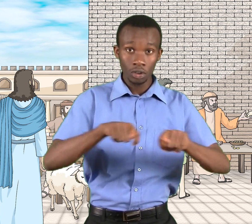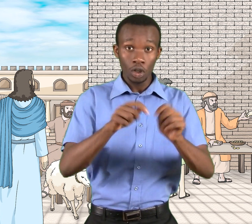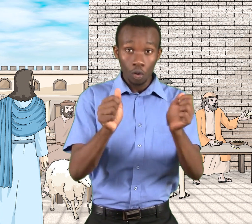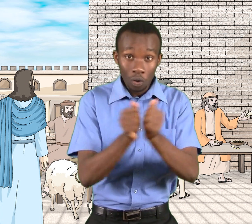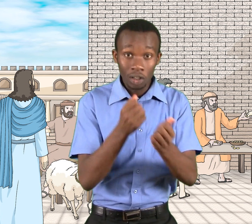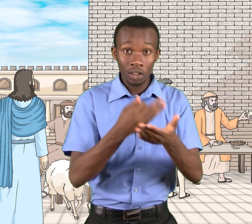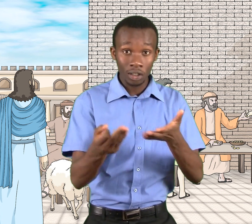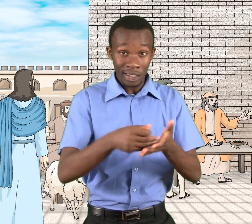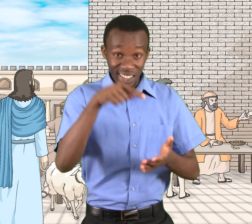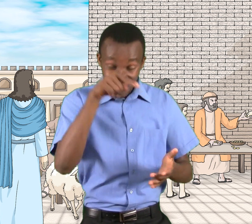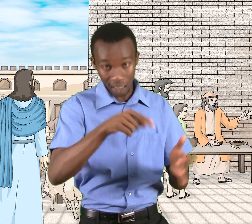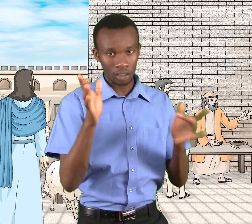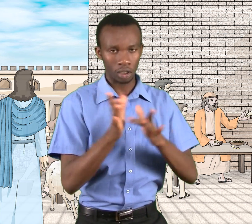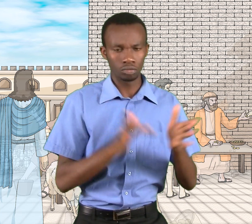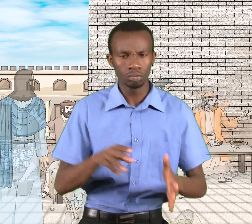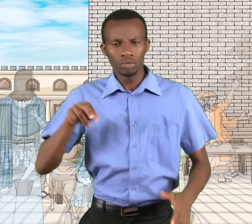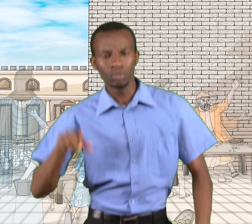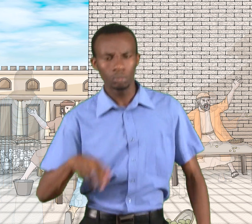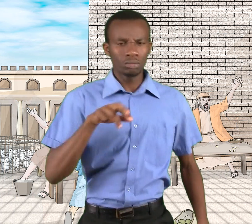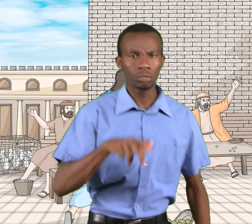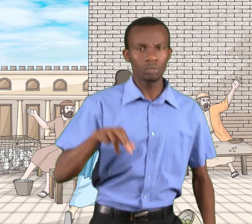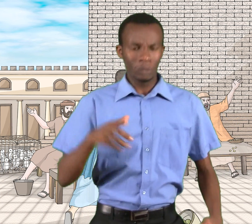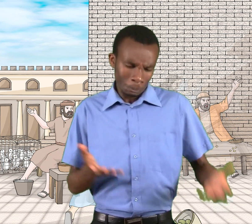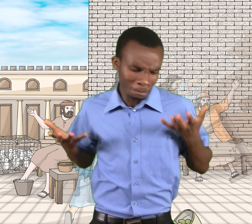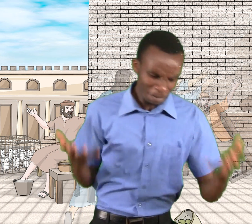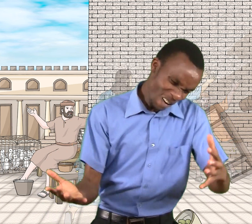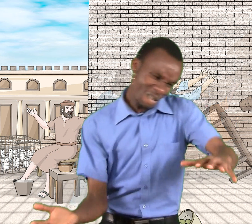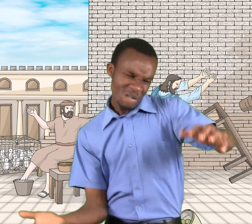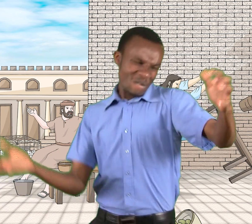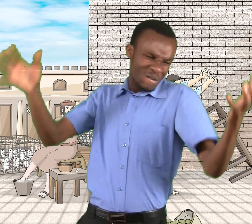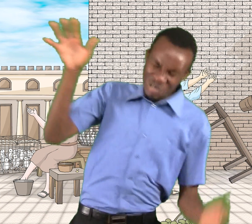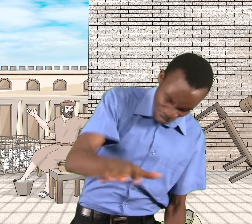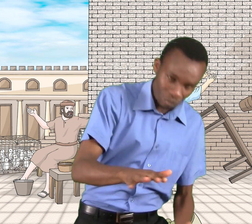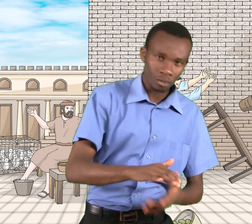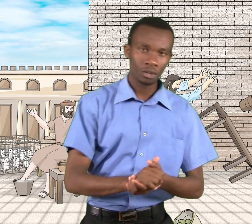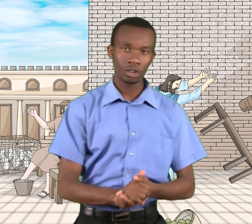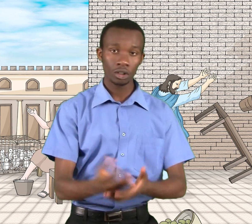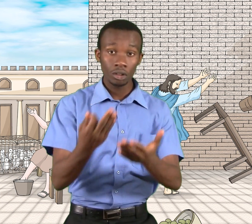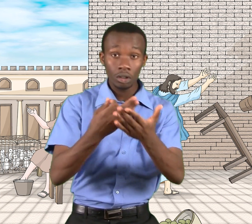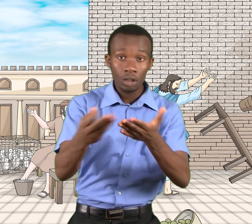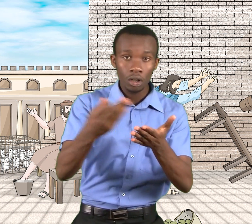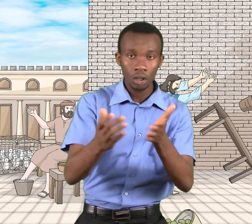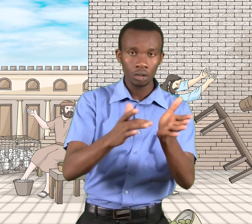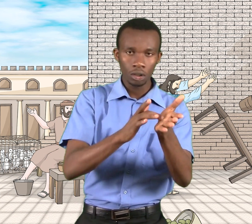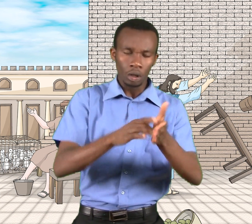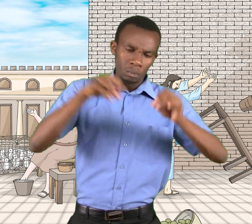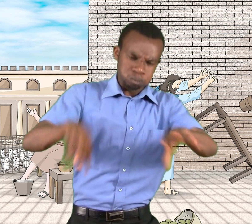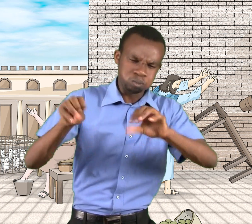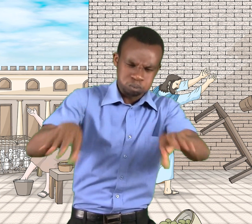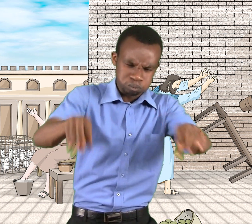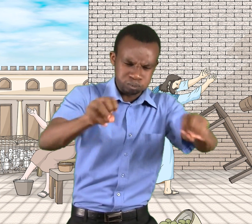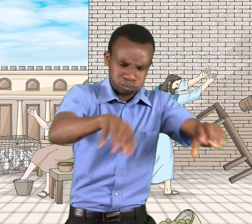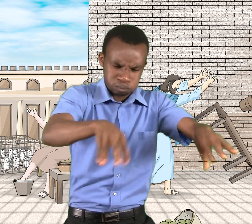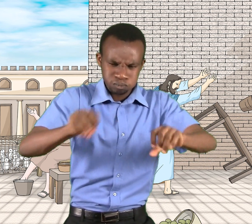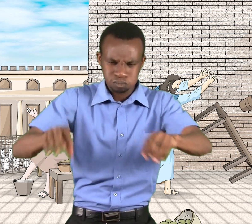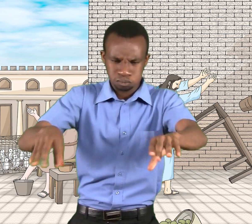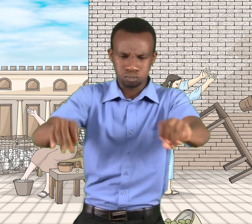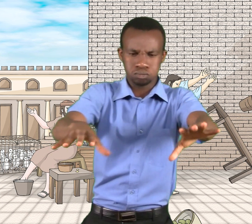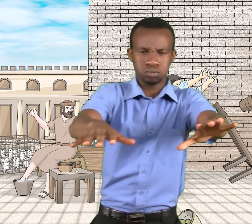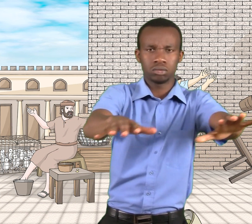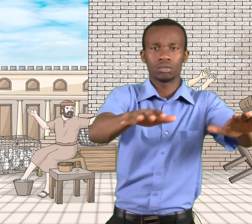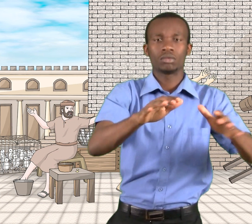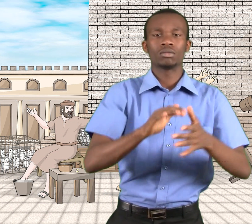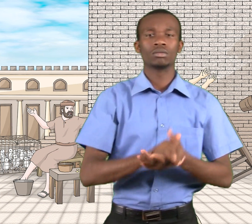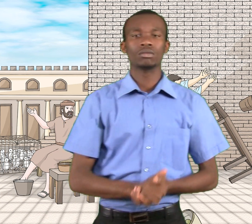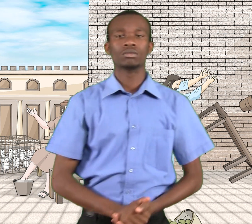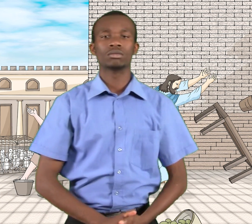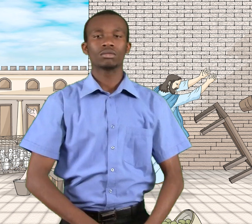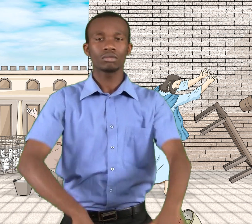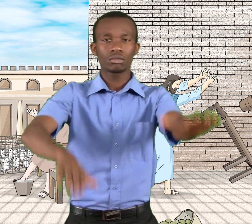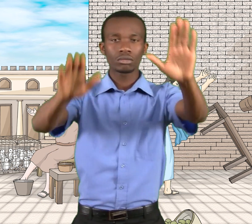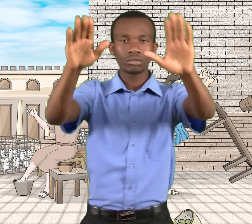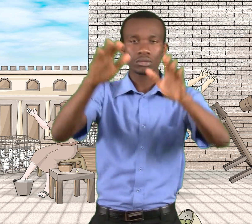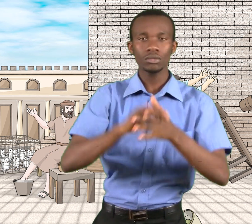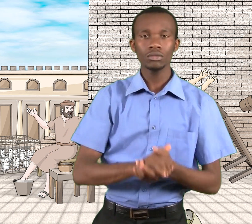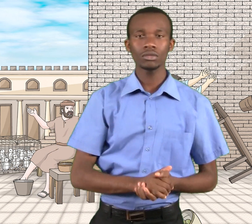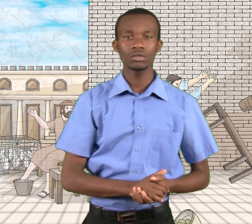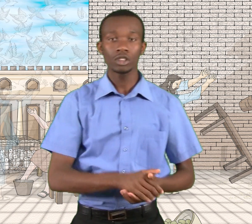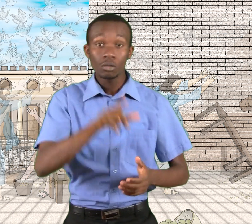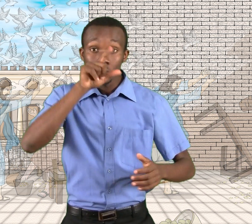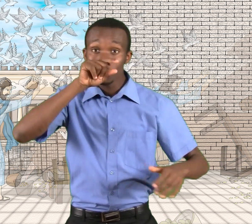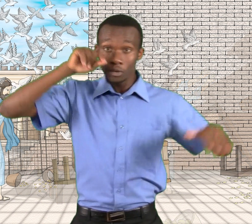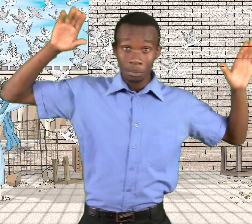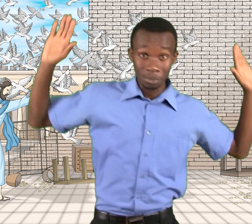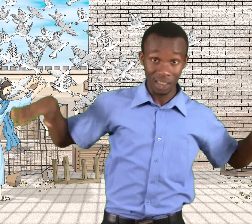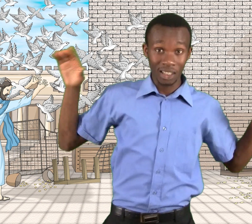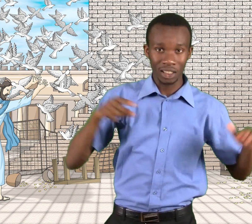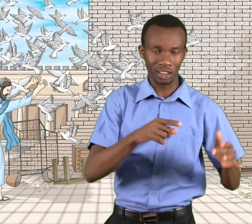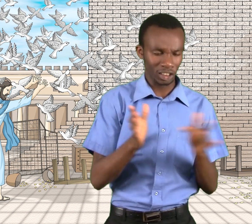He poured out the coins of the money changers and overturned their tables.